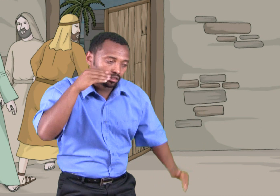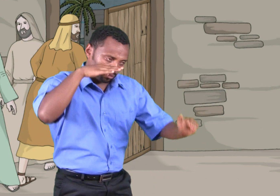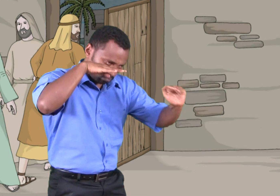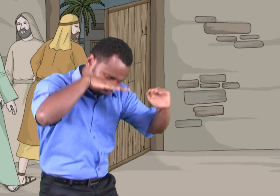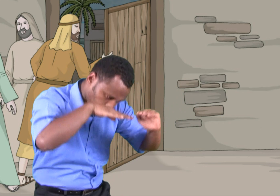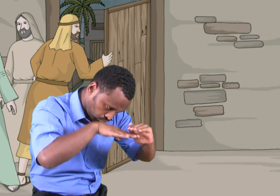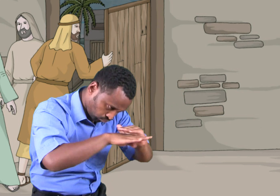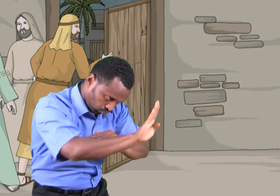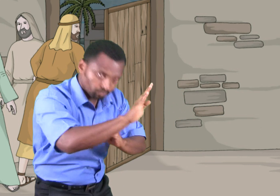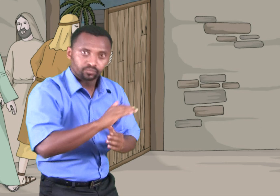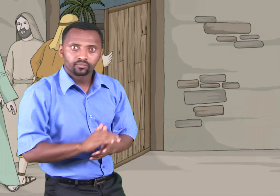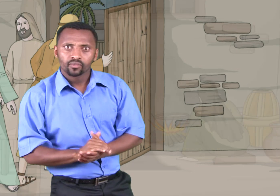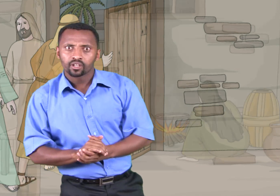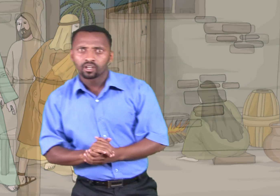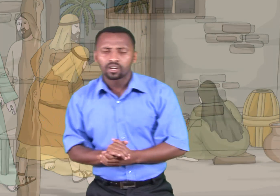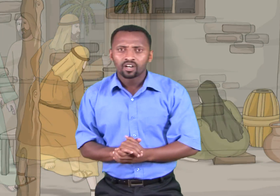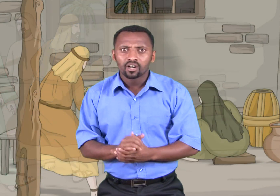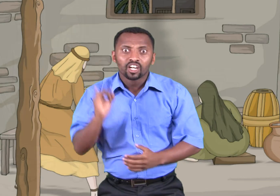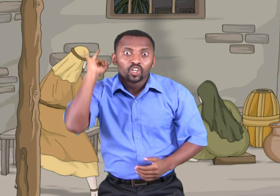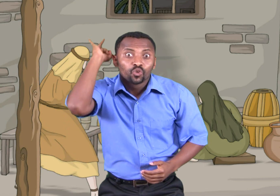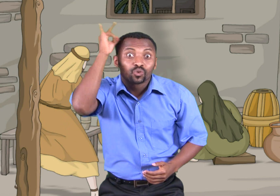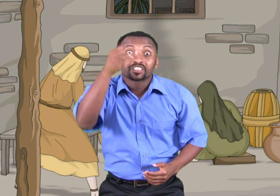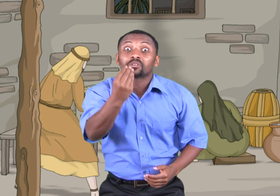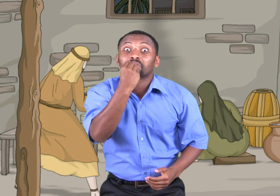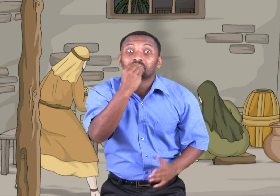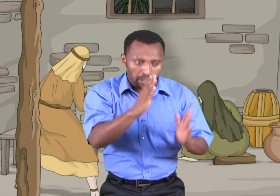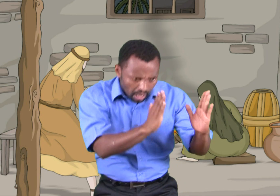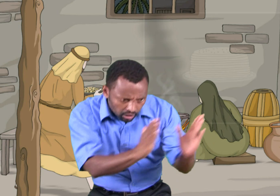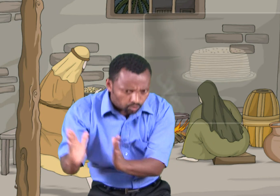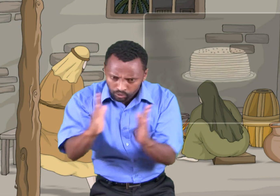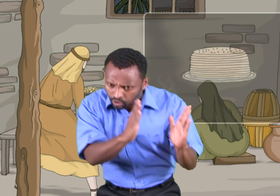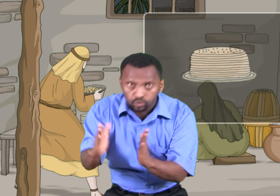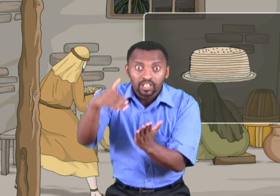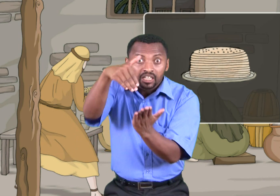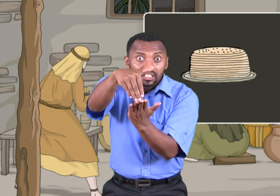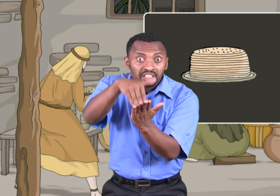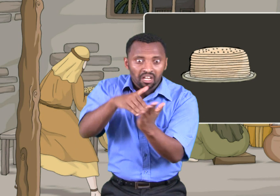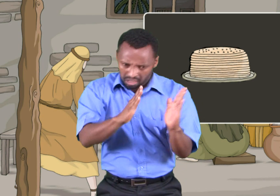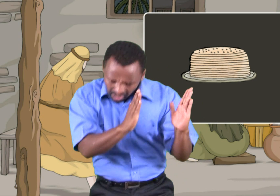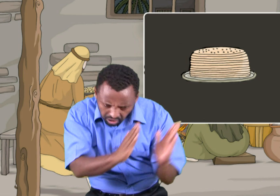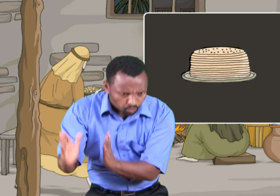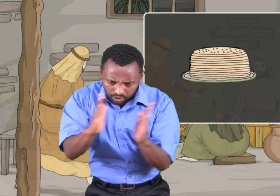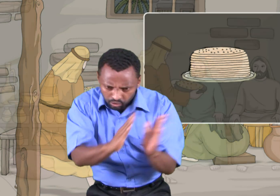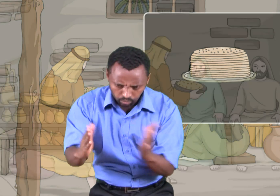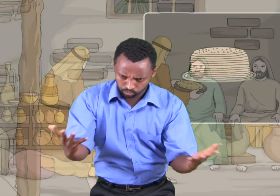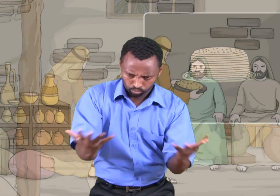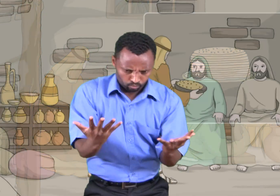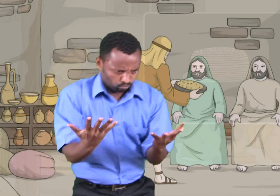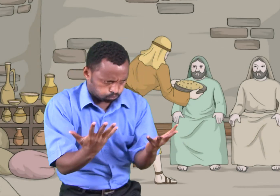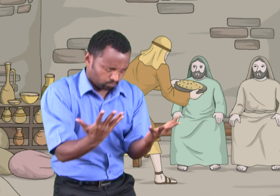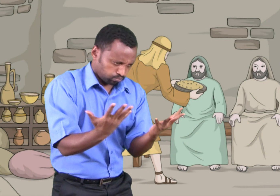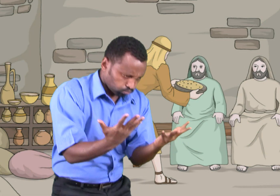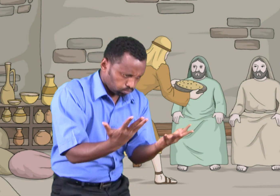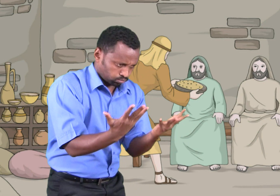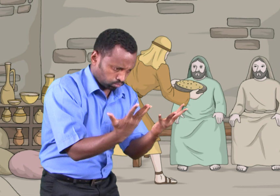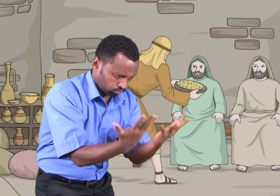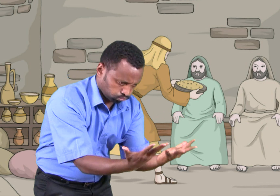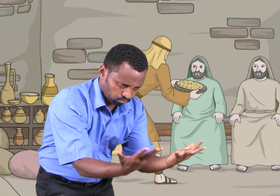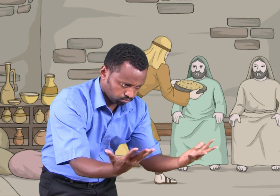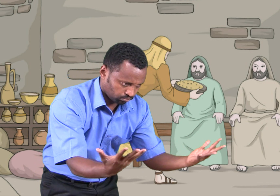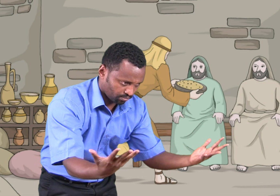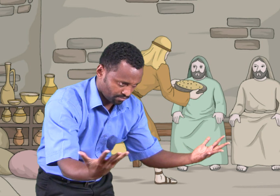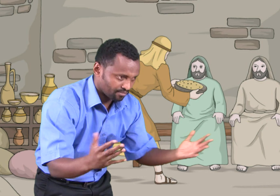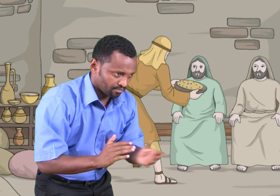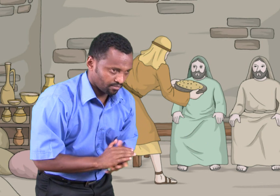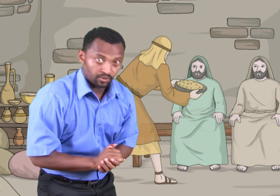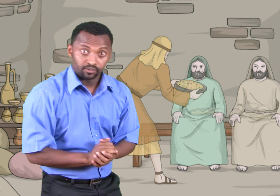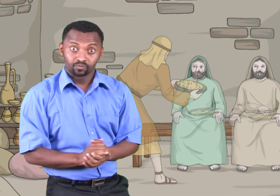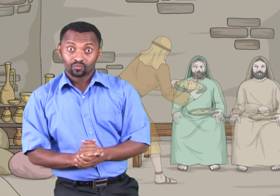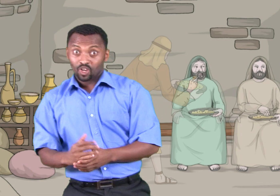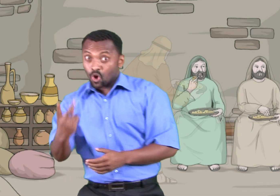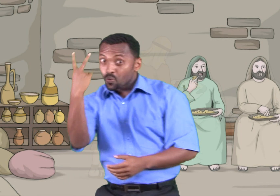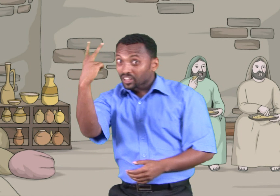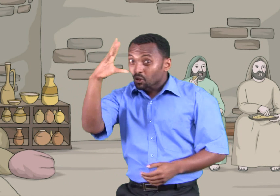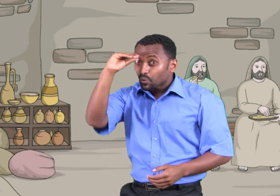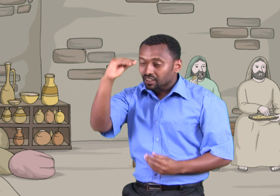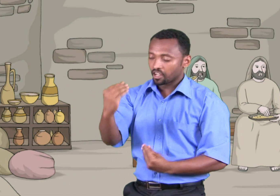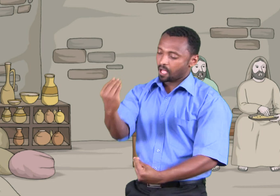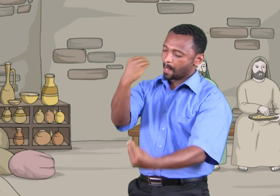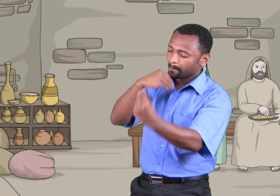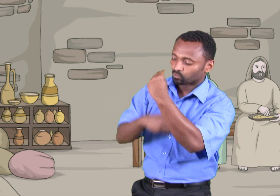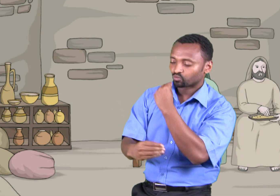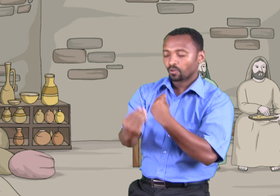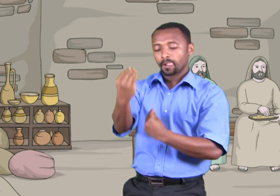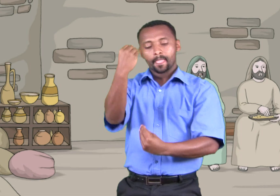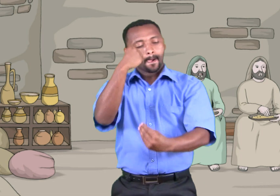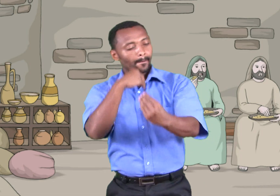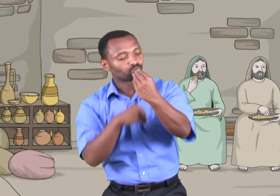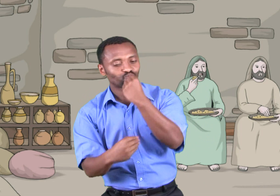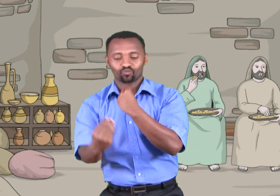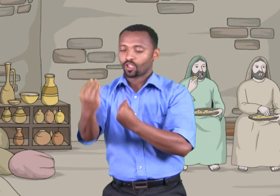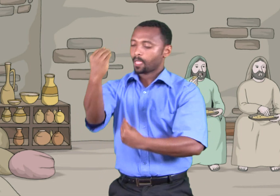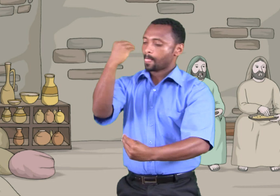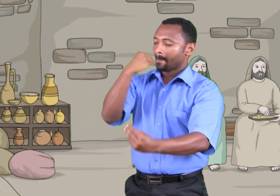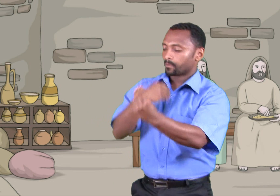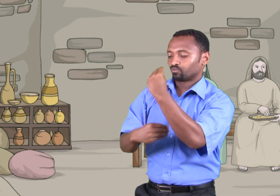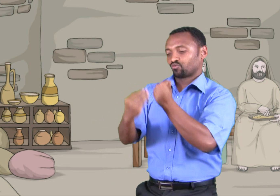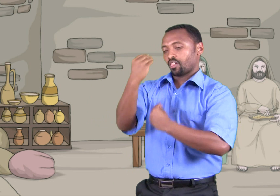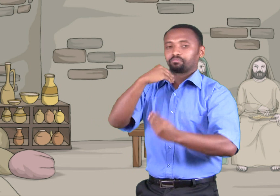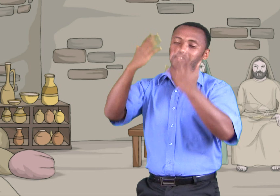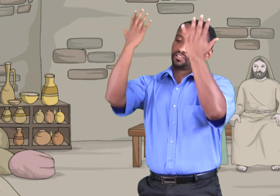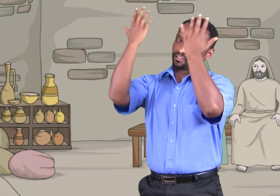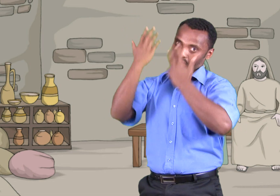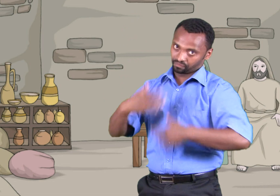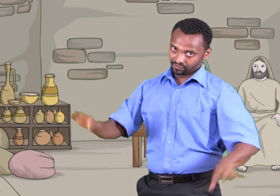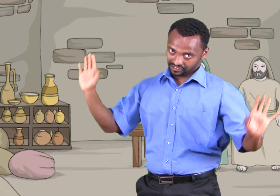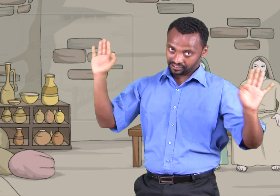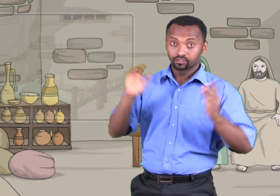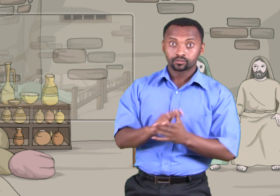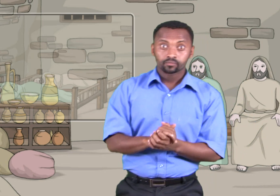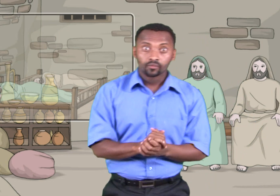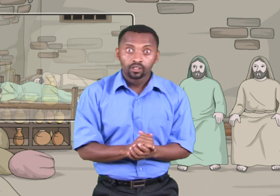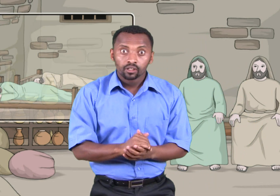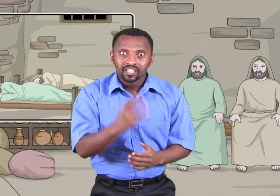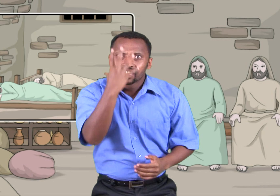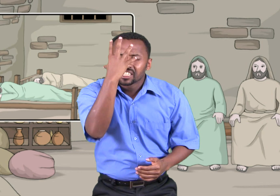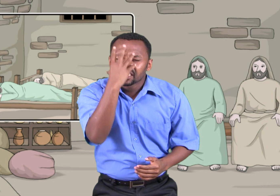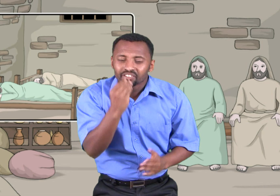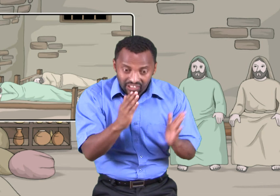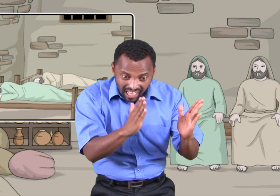He prepared a feast for them and baked unleavened bread, and they ate.